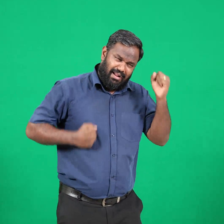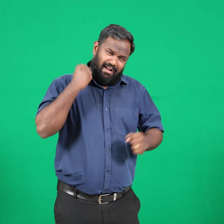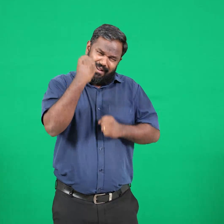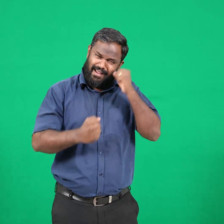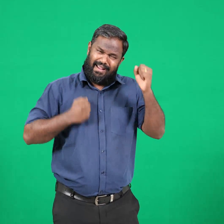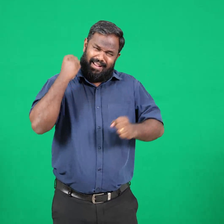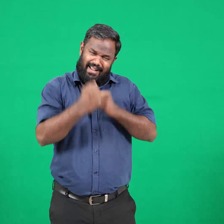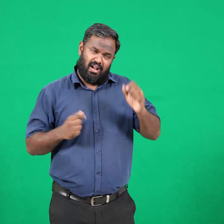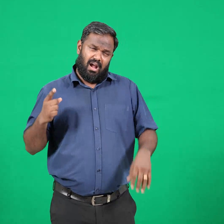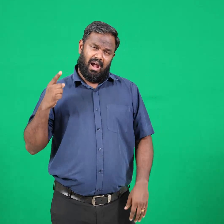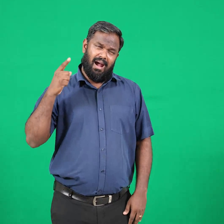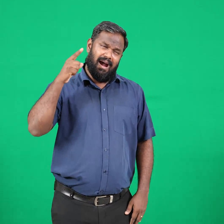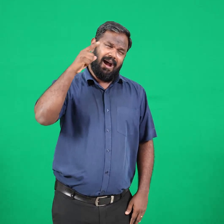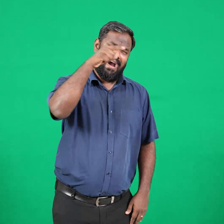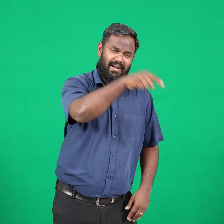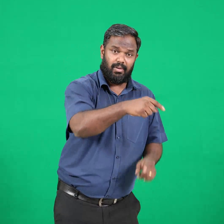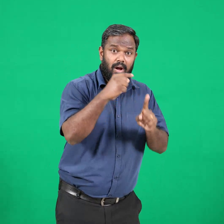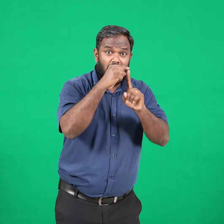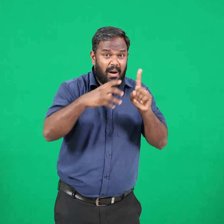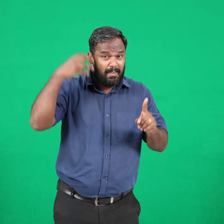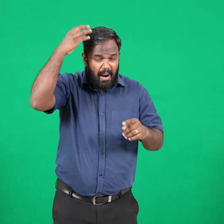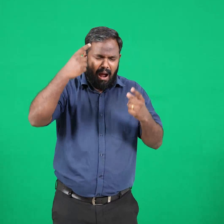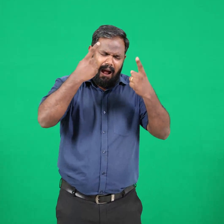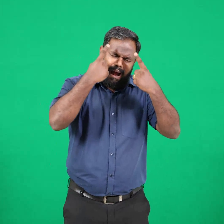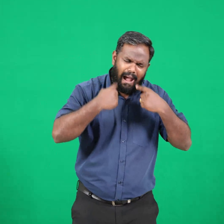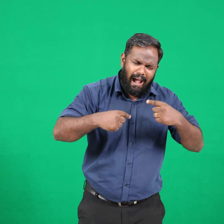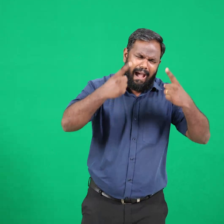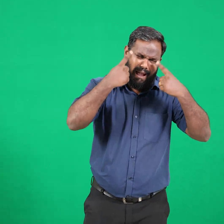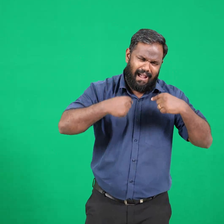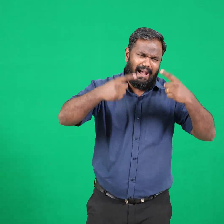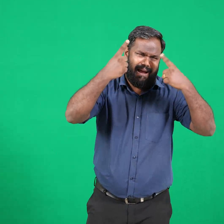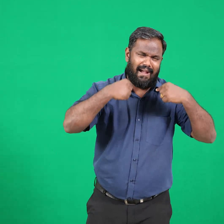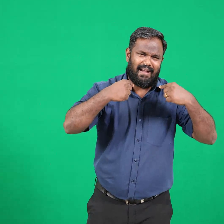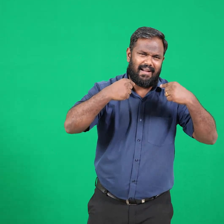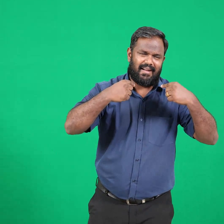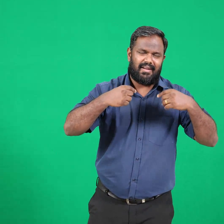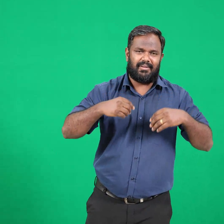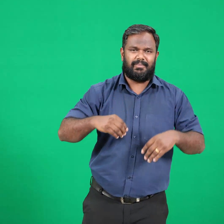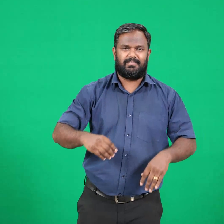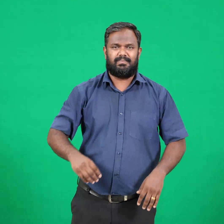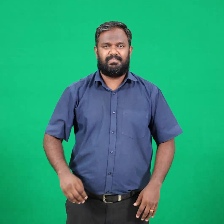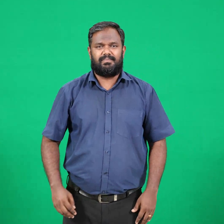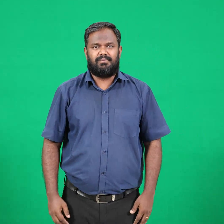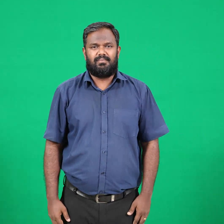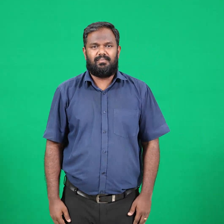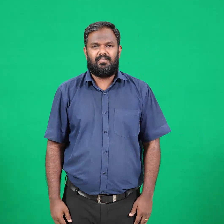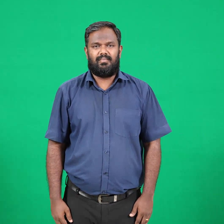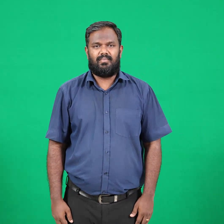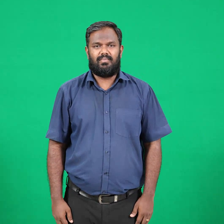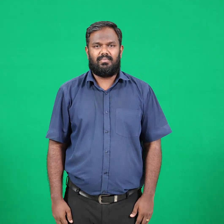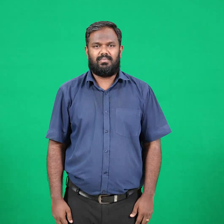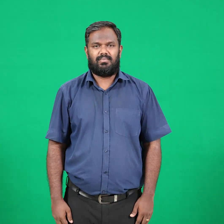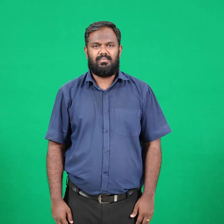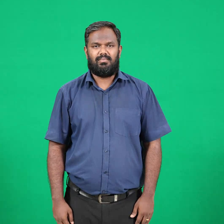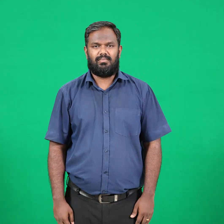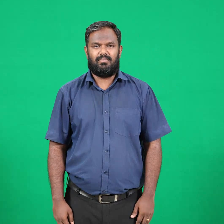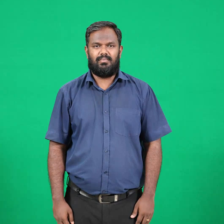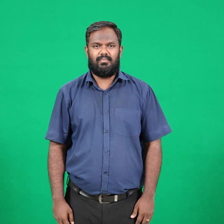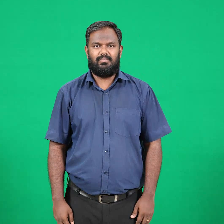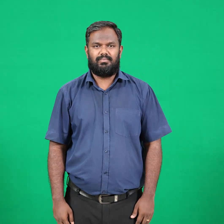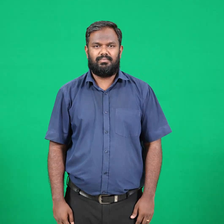And he went outside and wept bitterly.